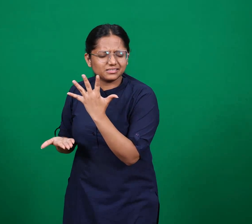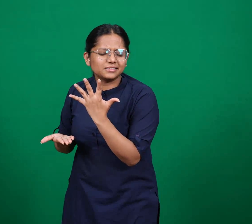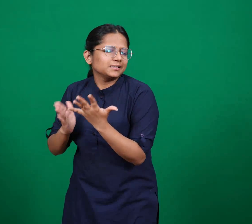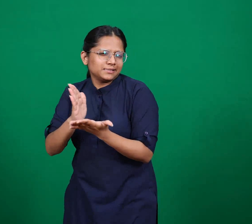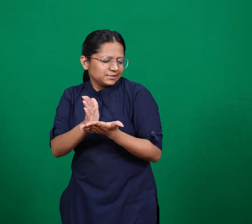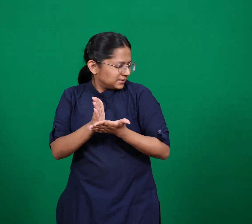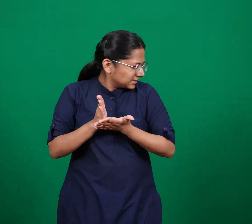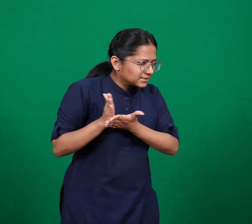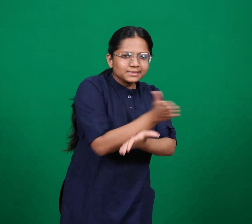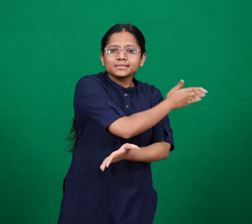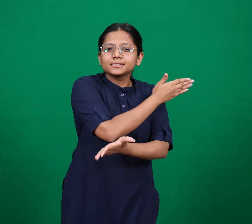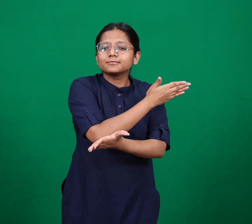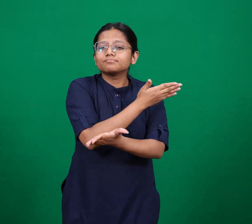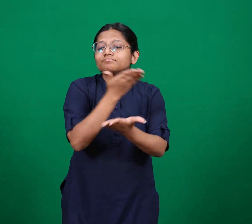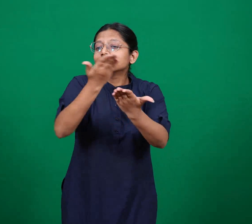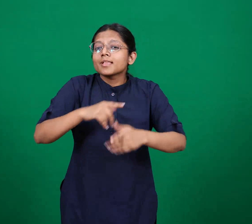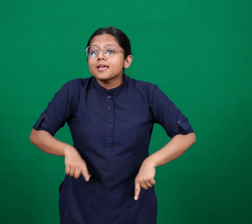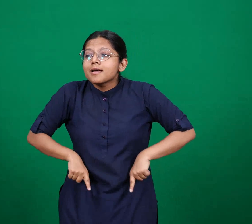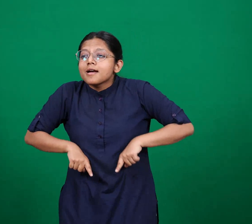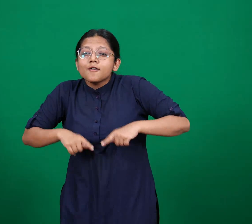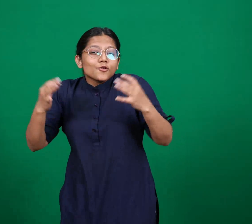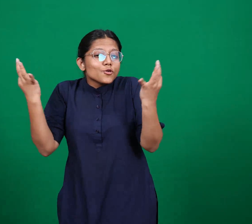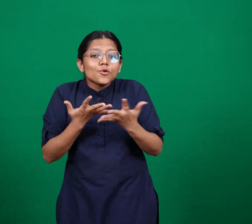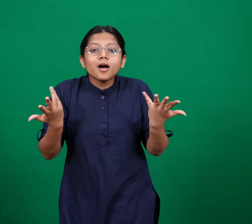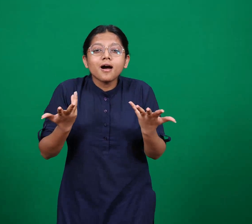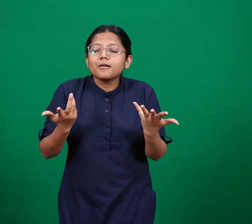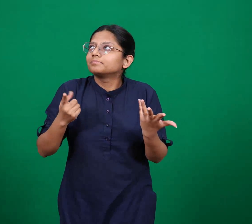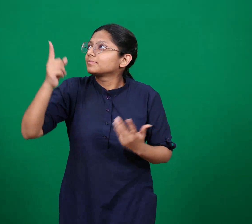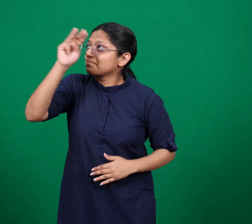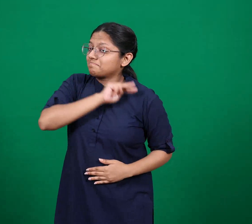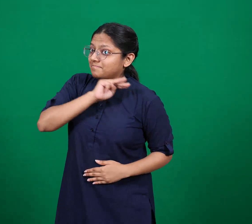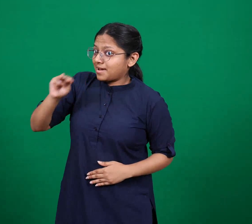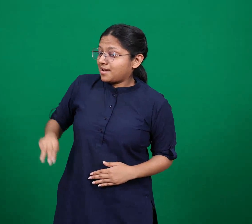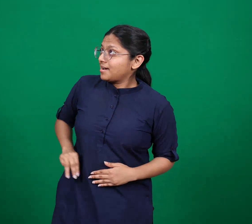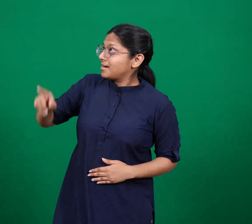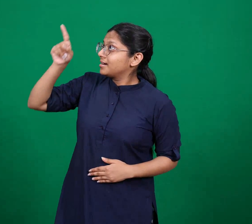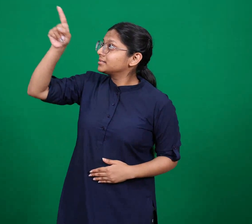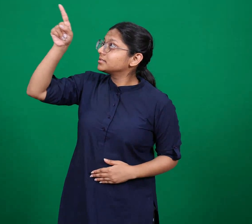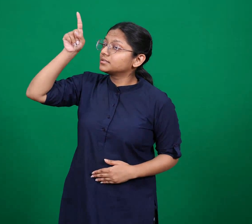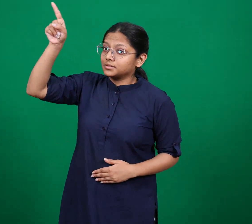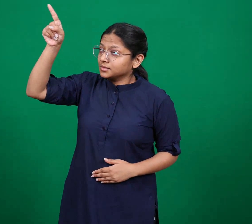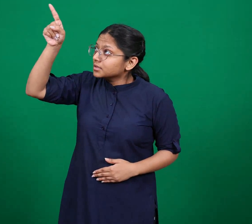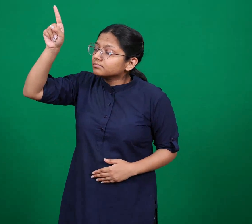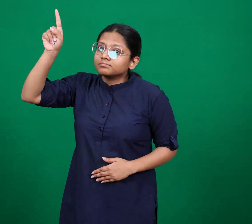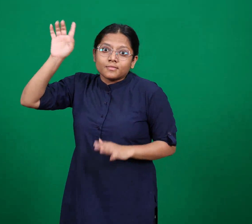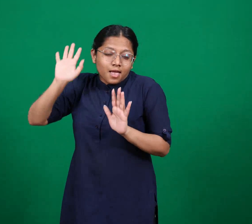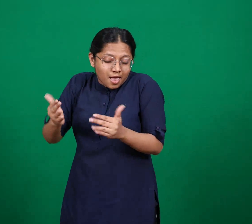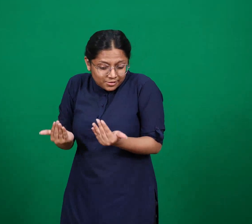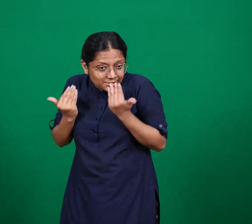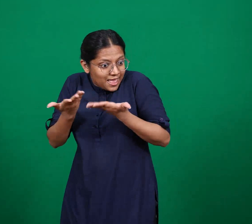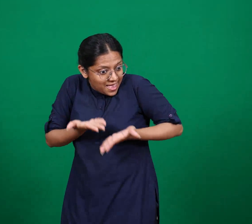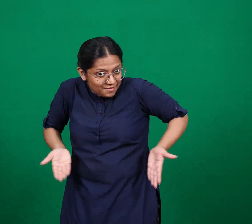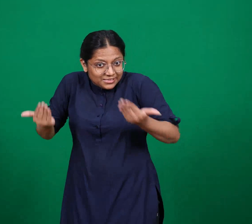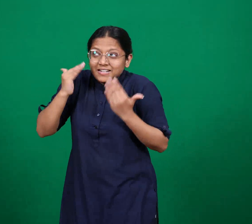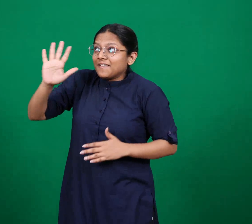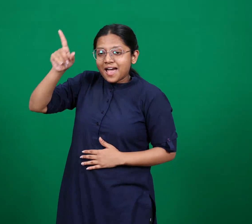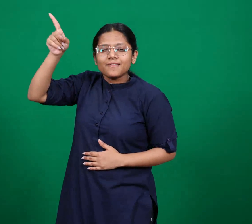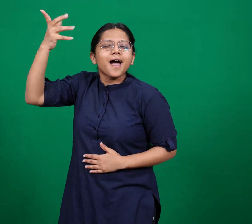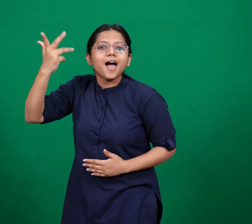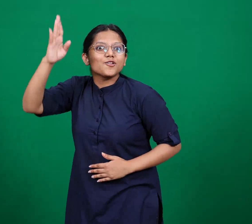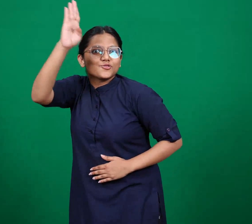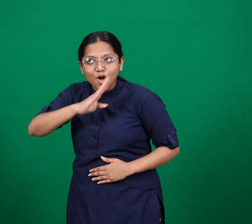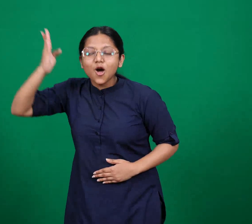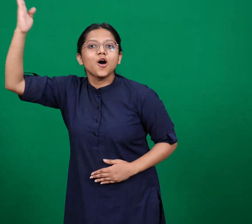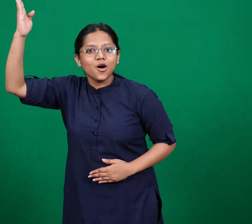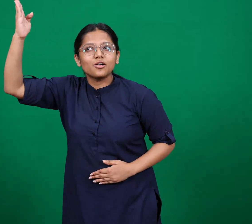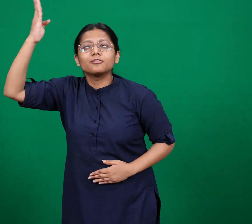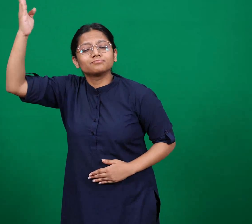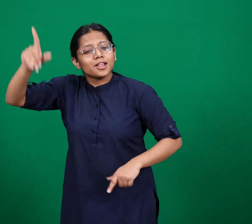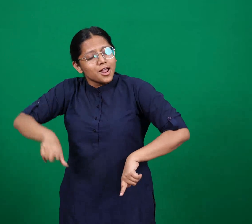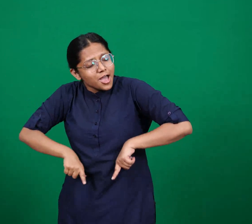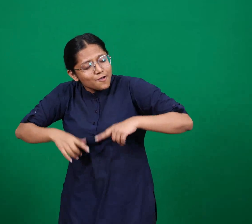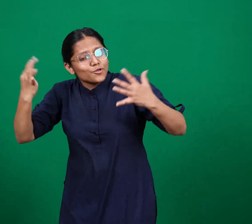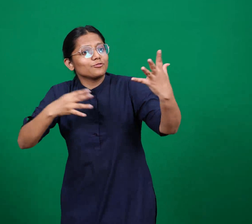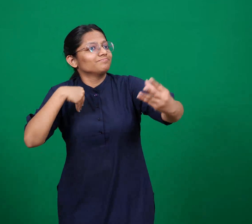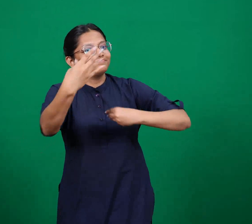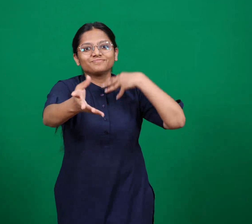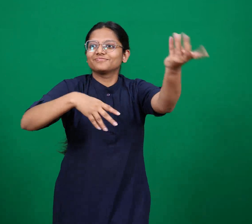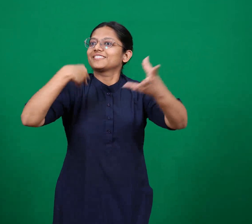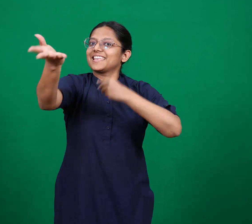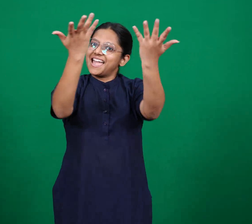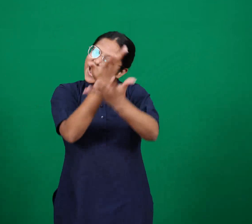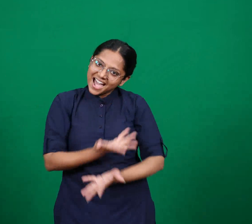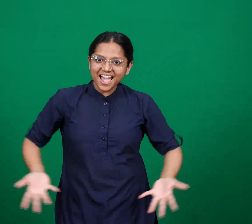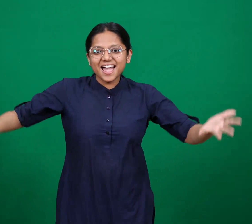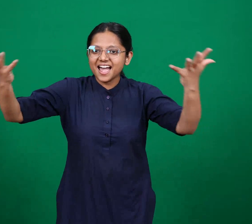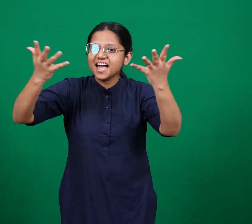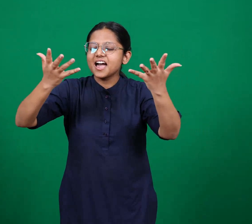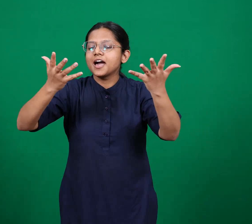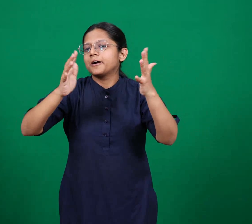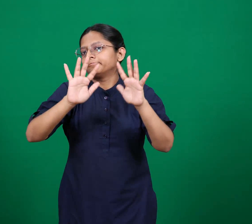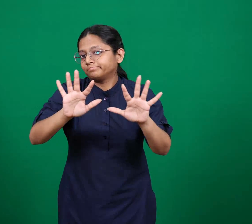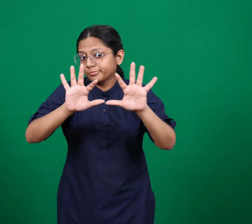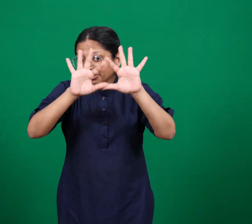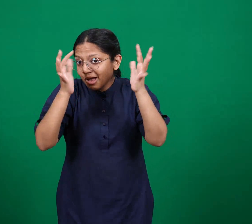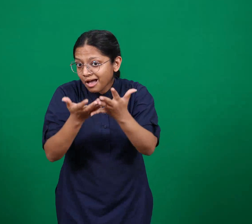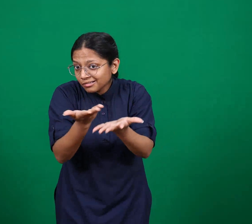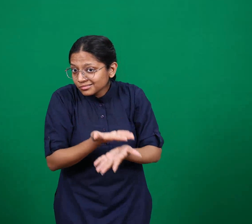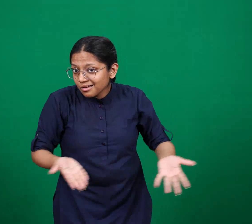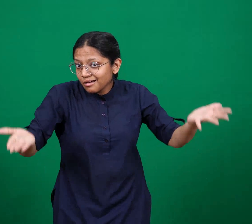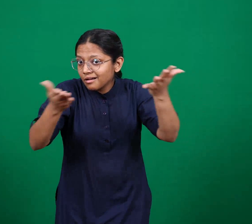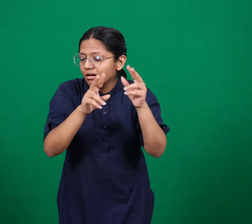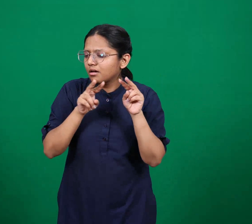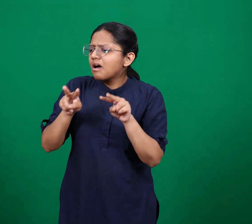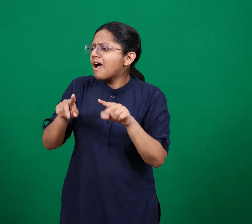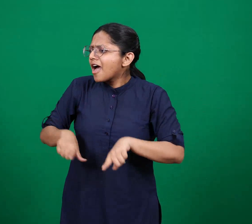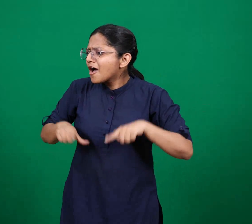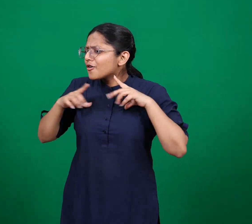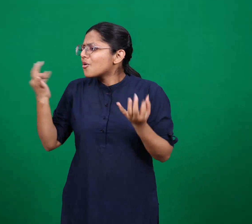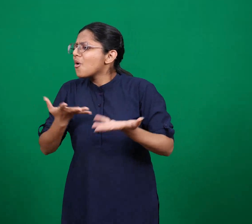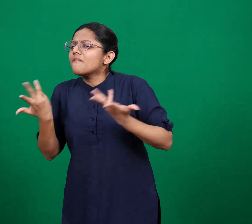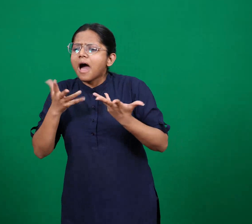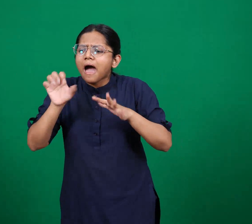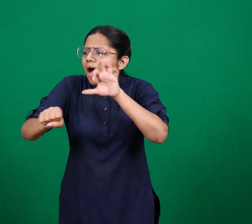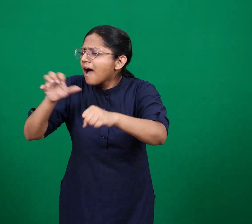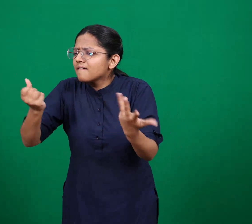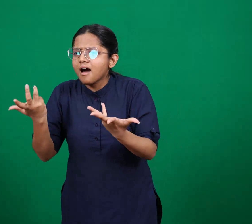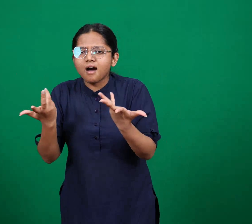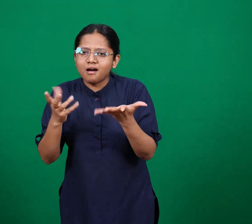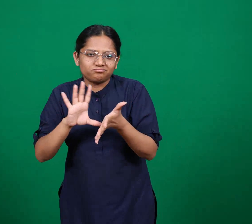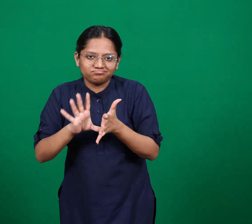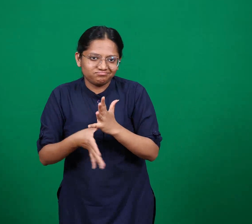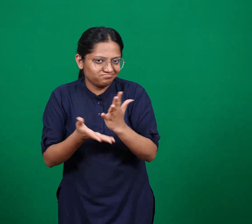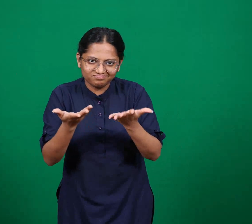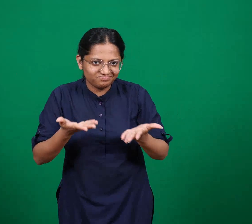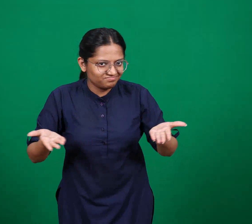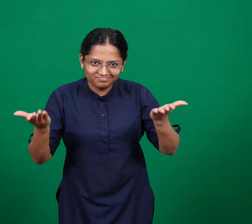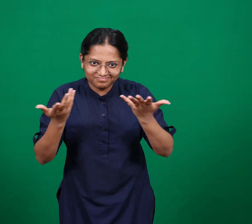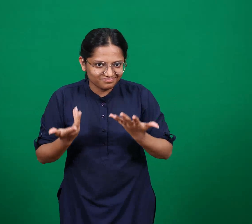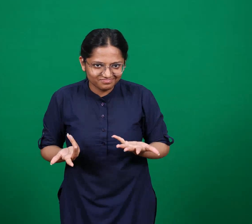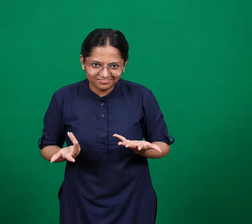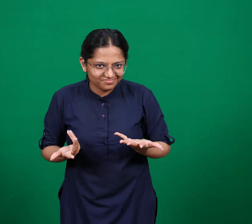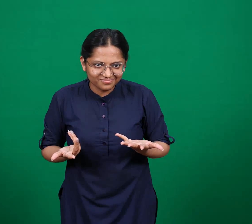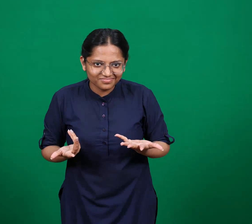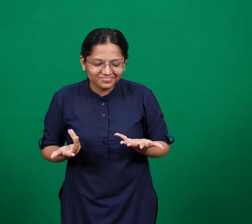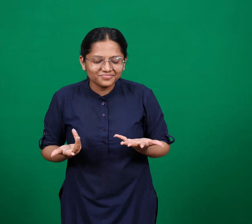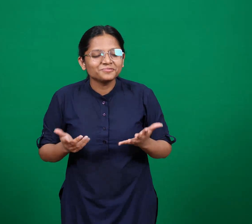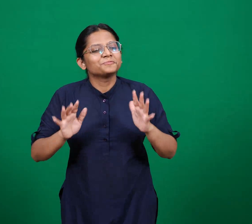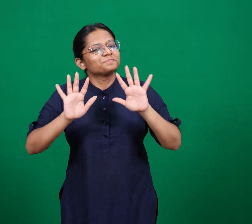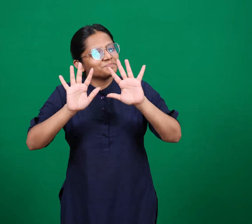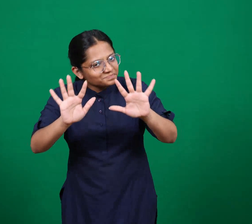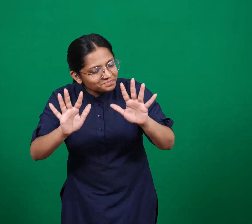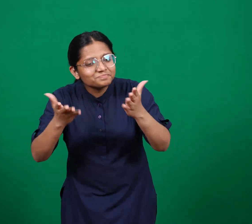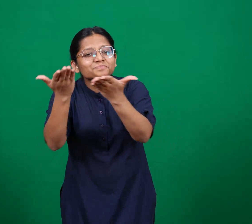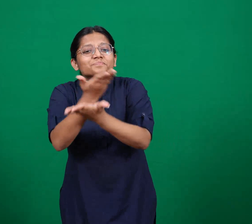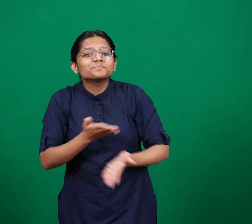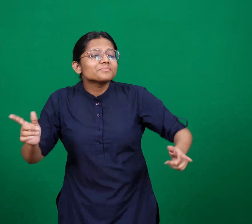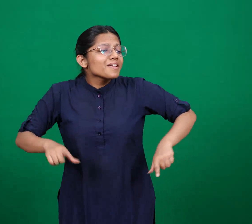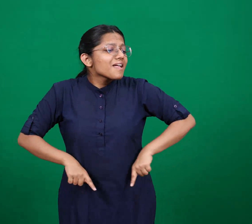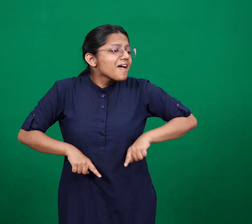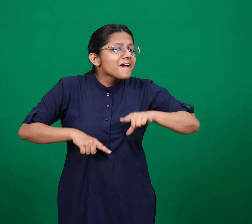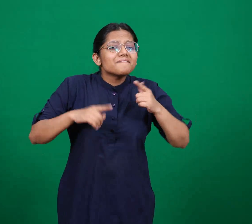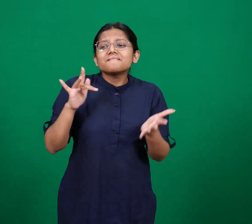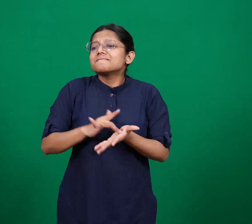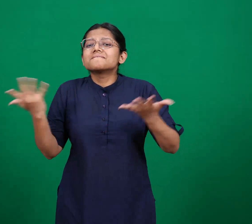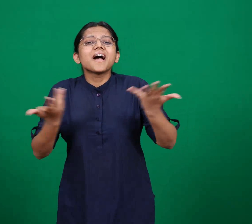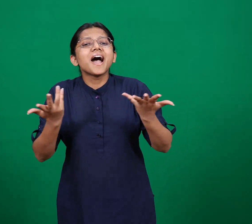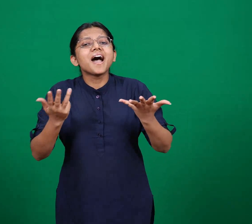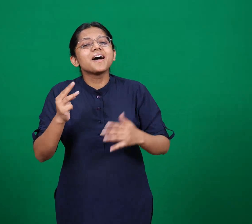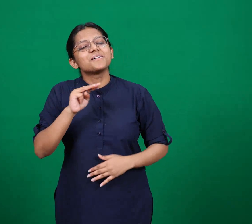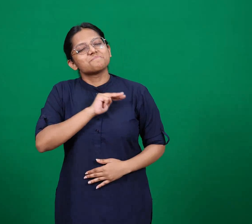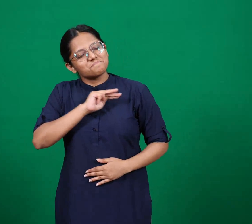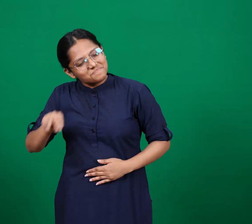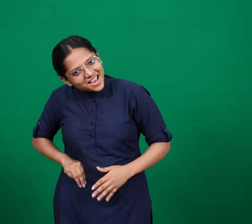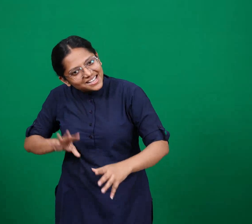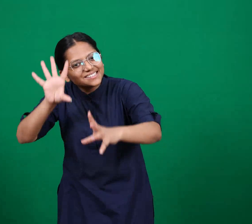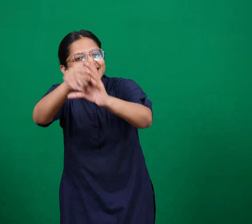For you died, and your life is now hidden with Christ in God.